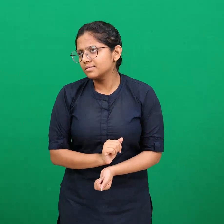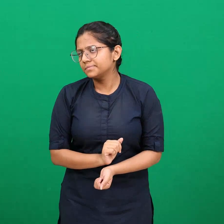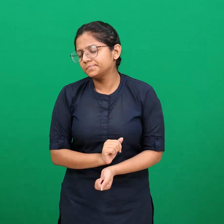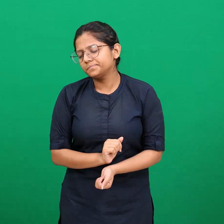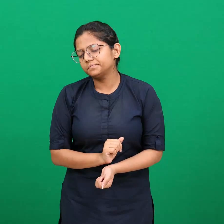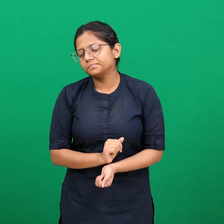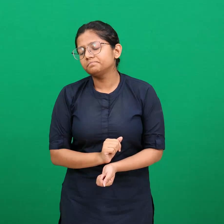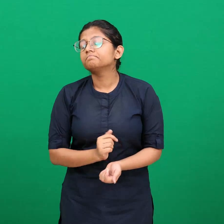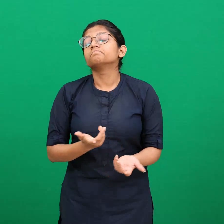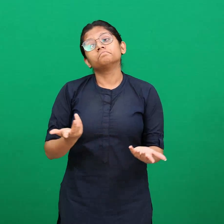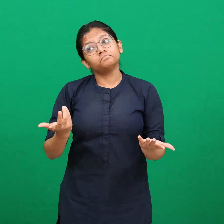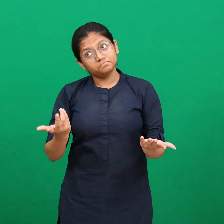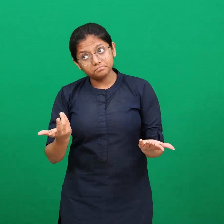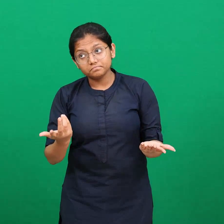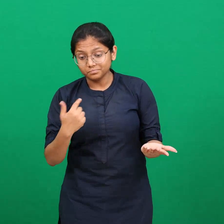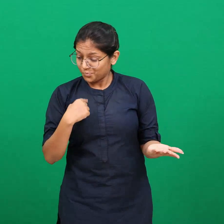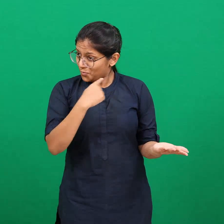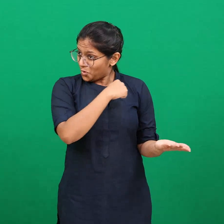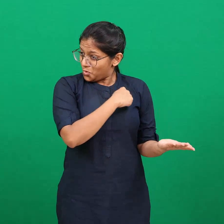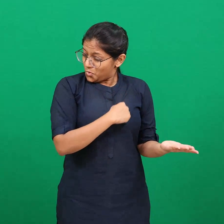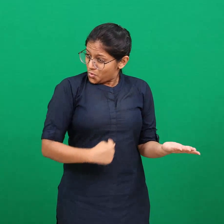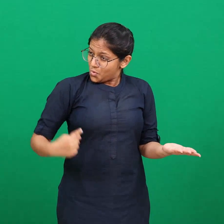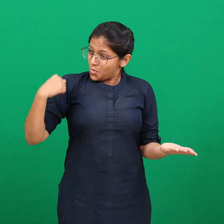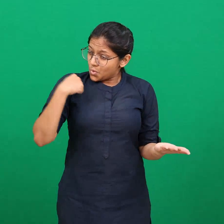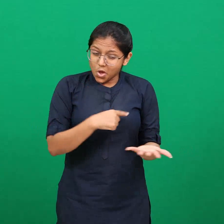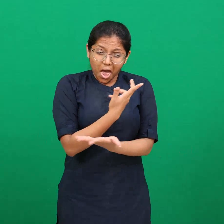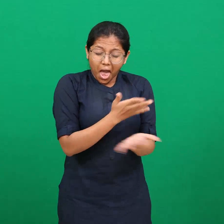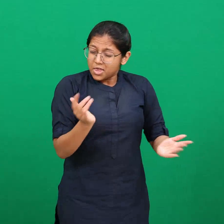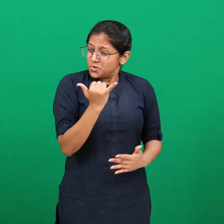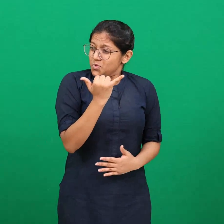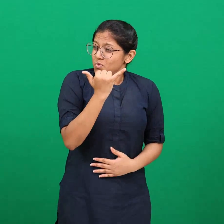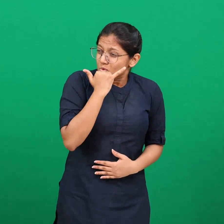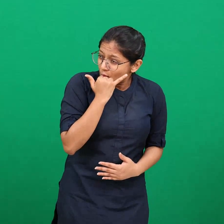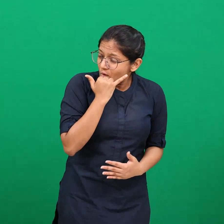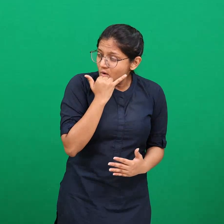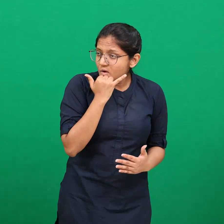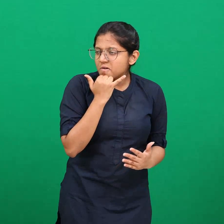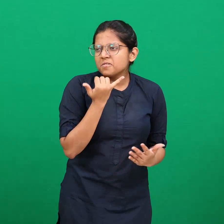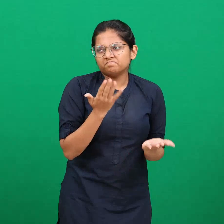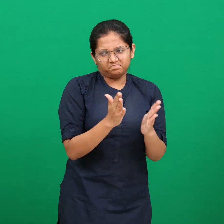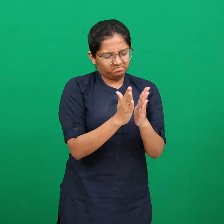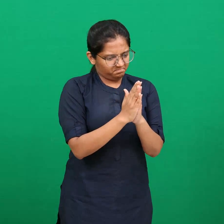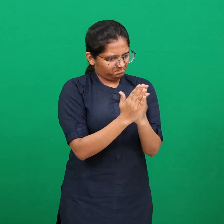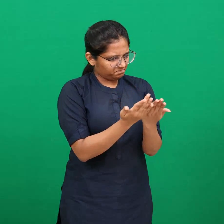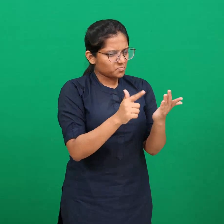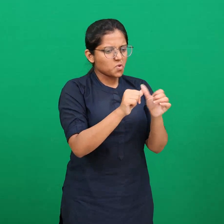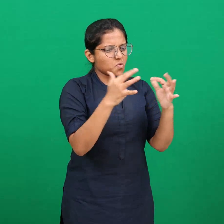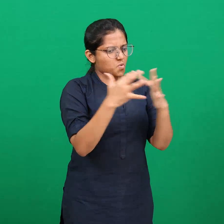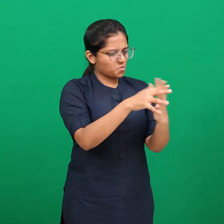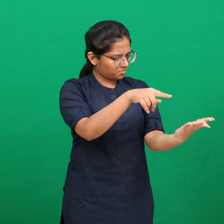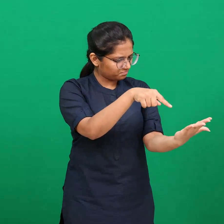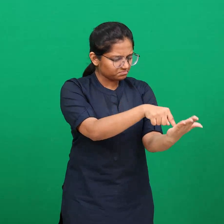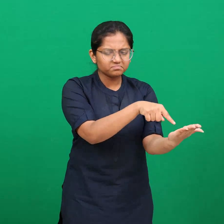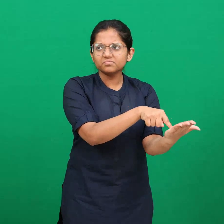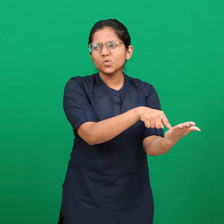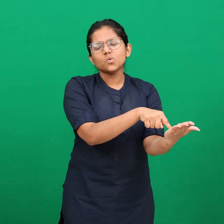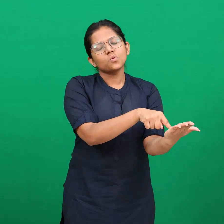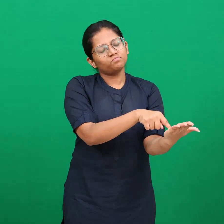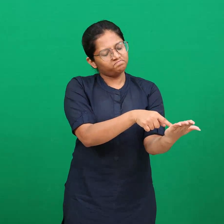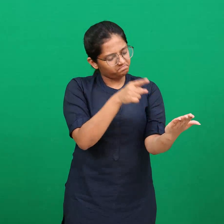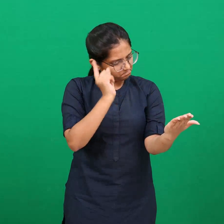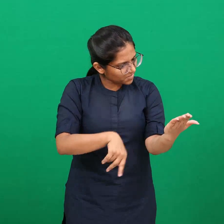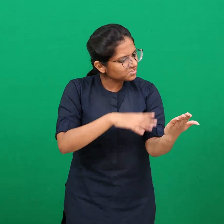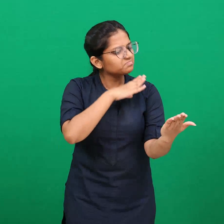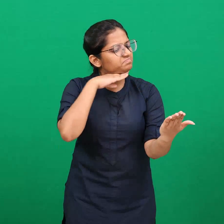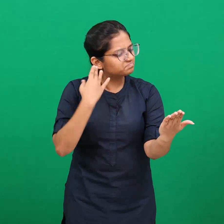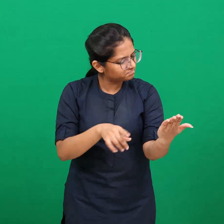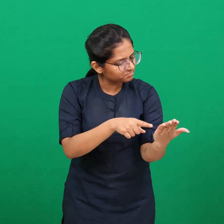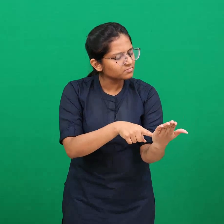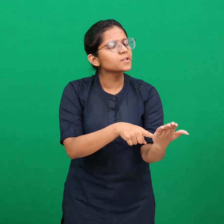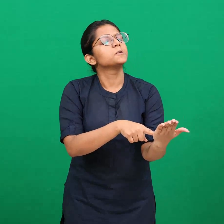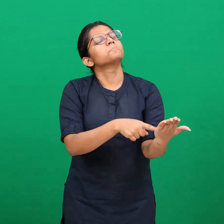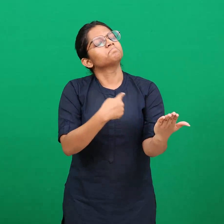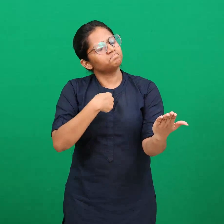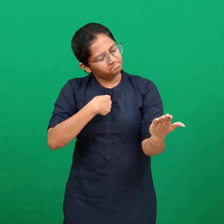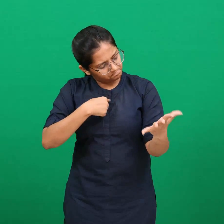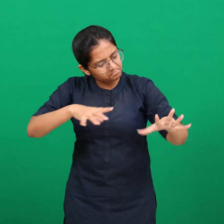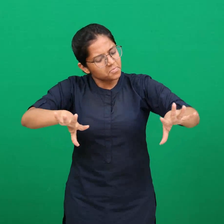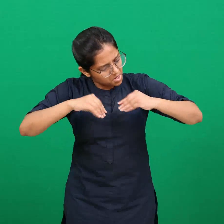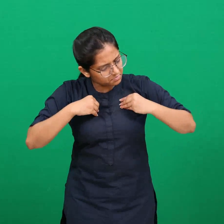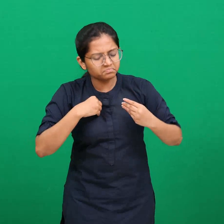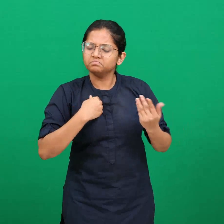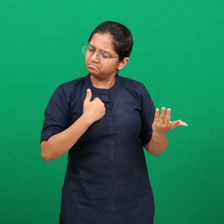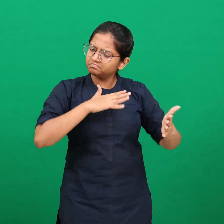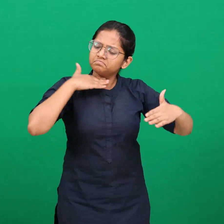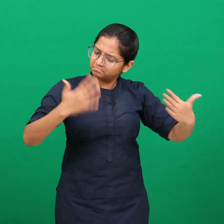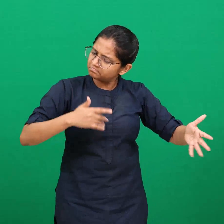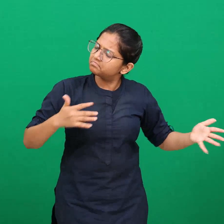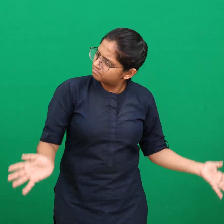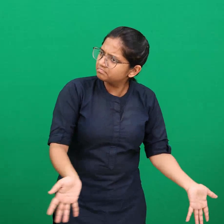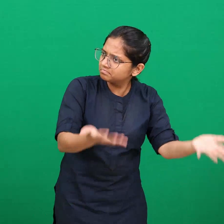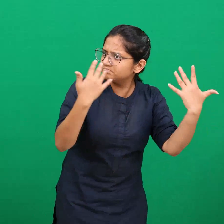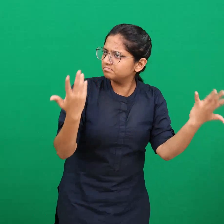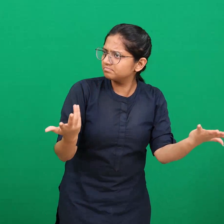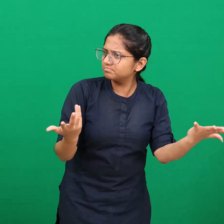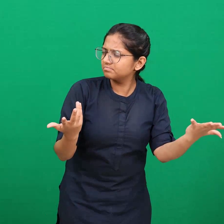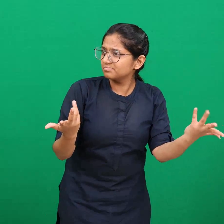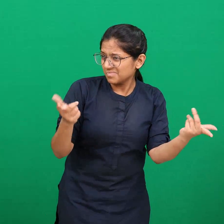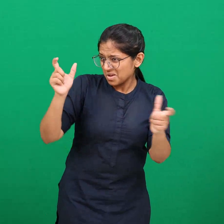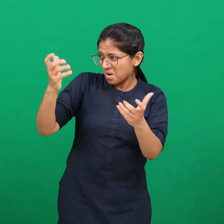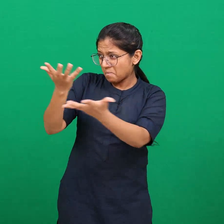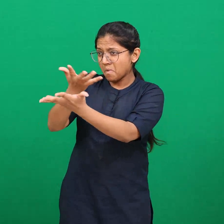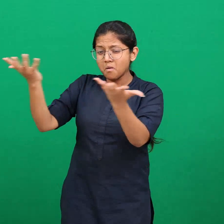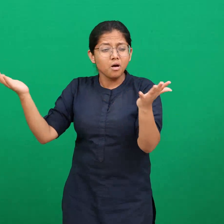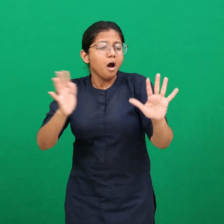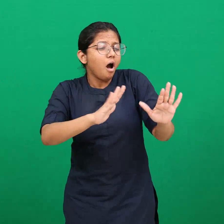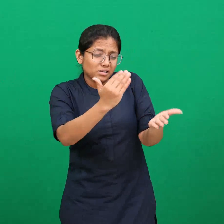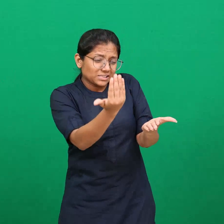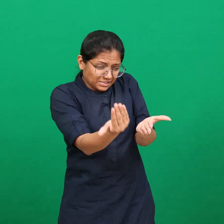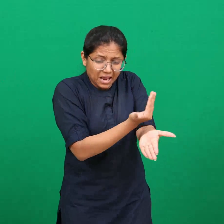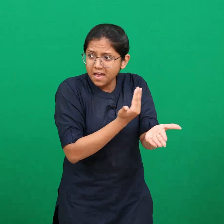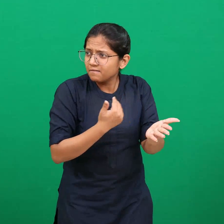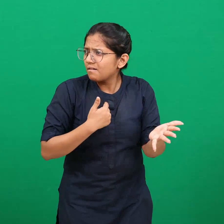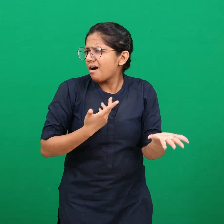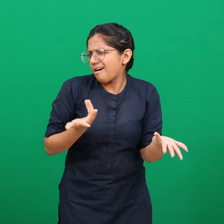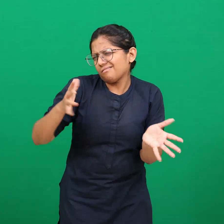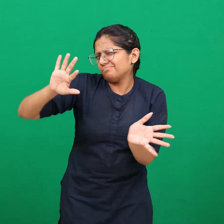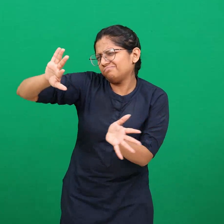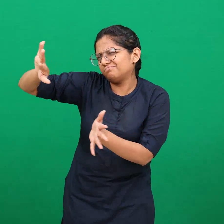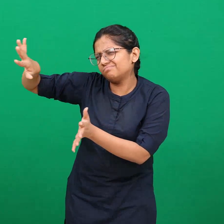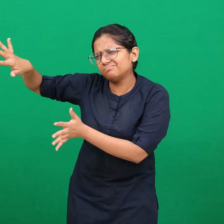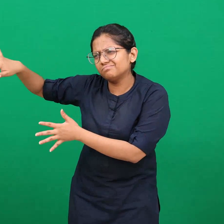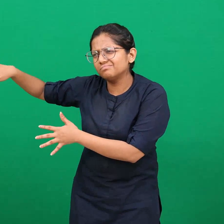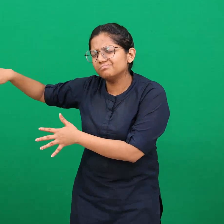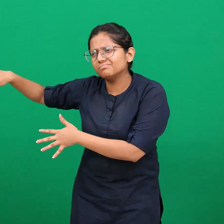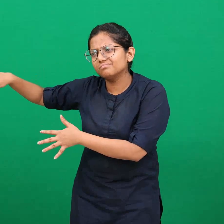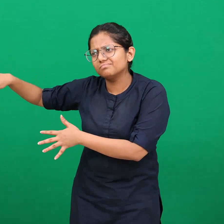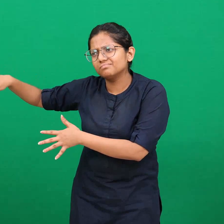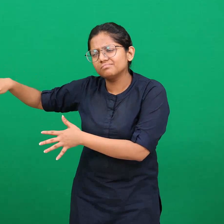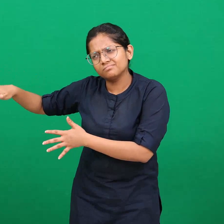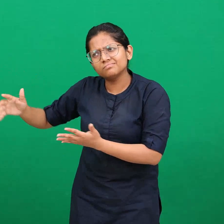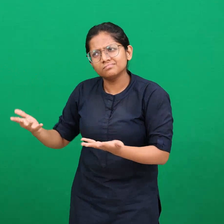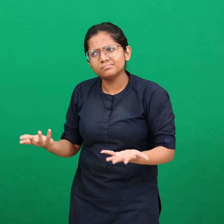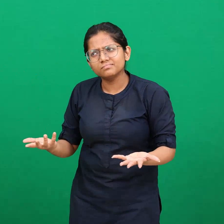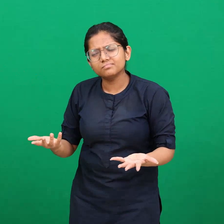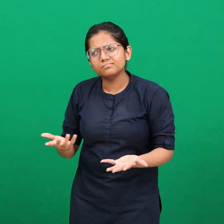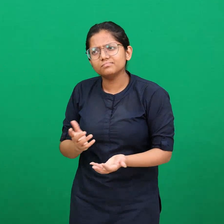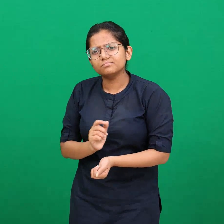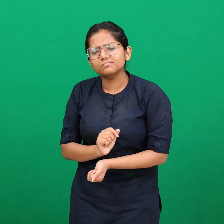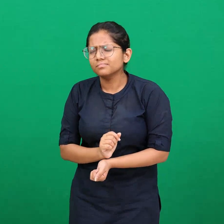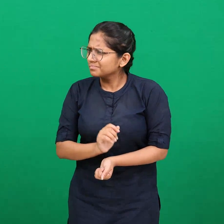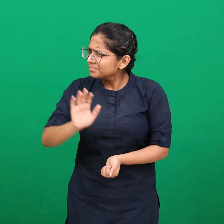I have done nothing wrong to the Jews, as you yourself know very well.